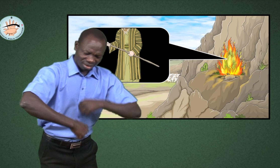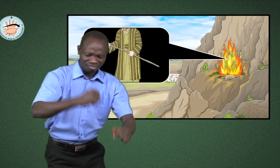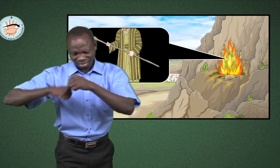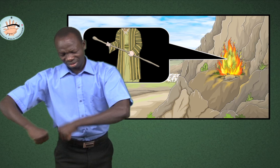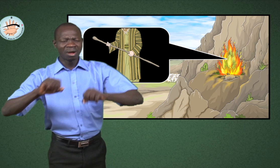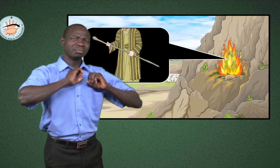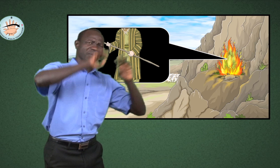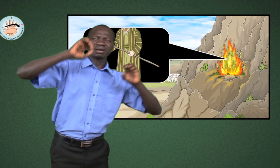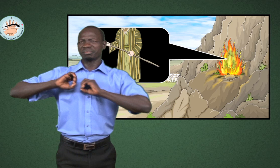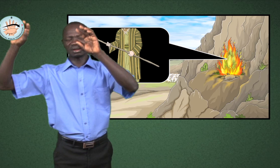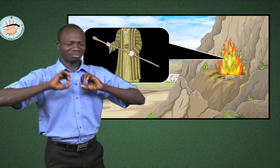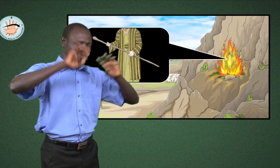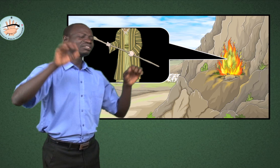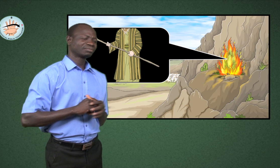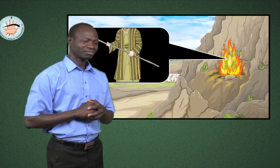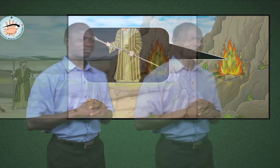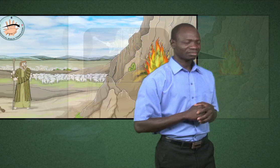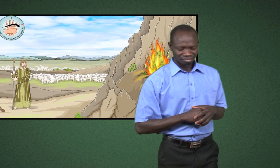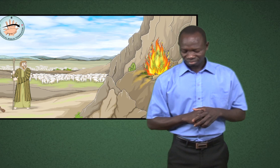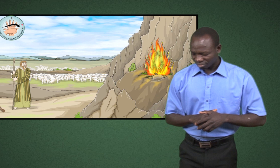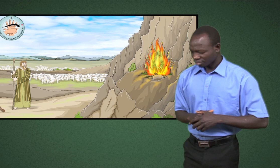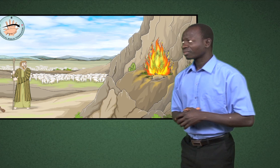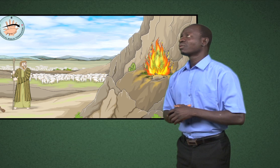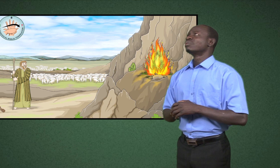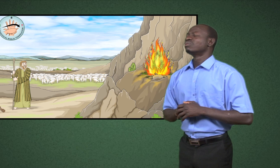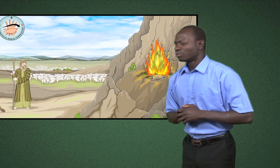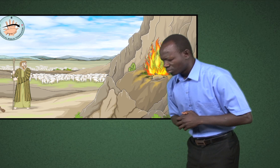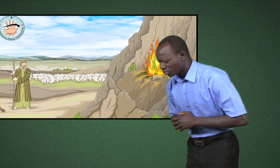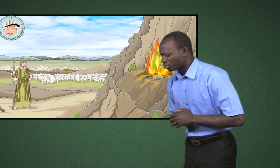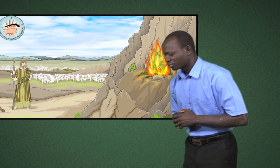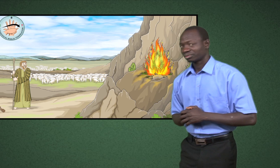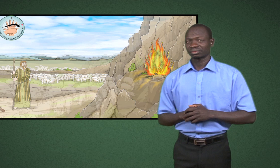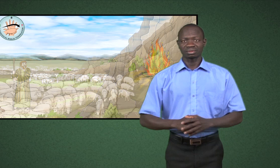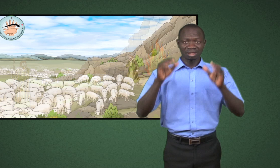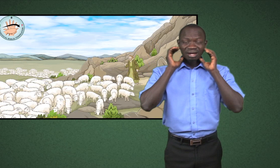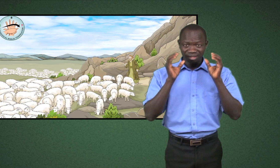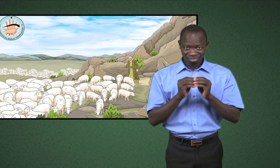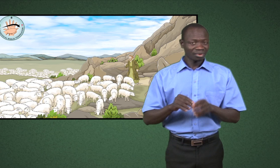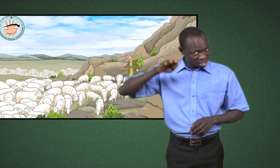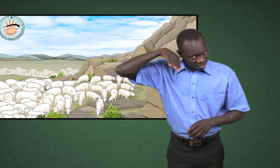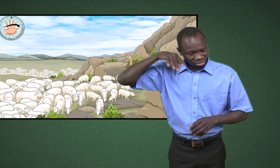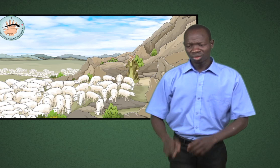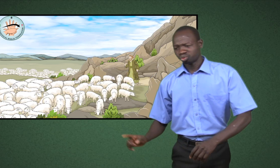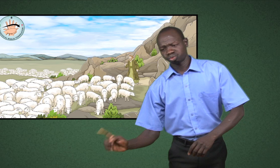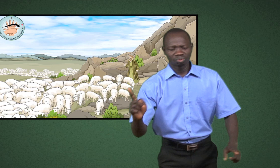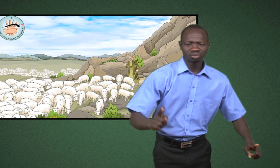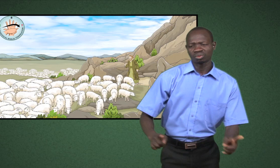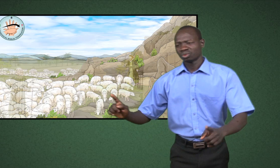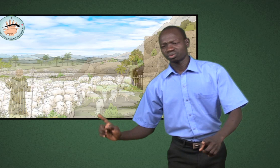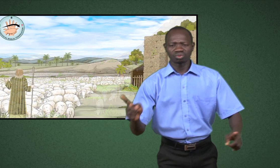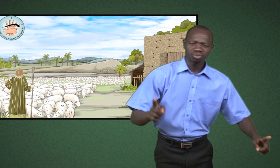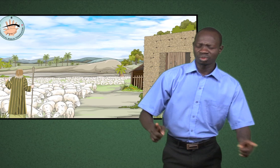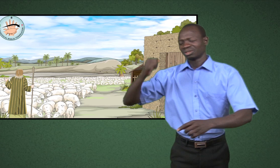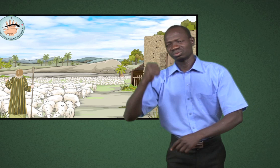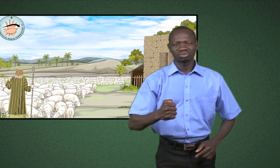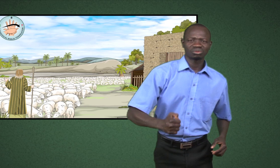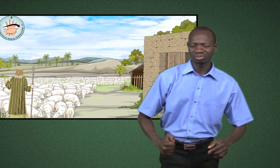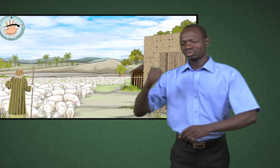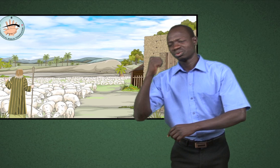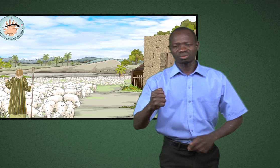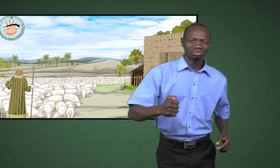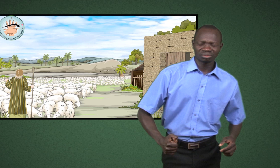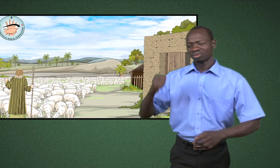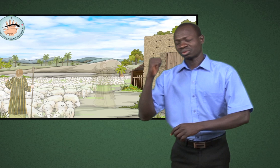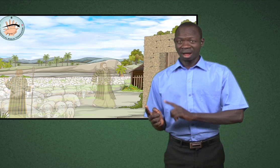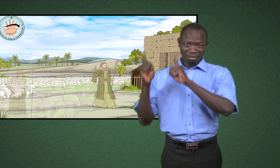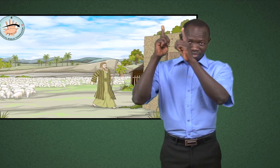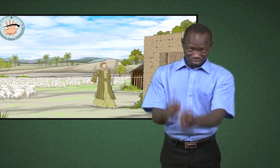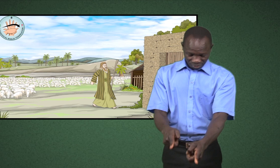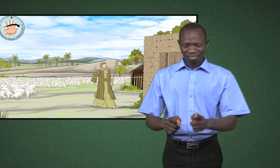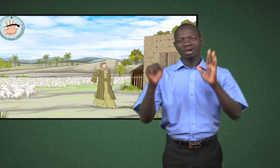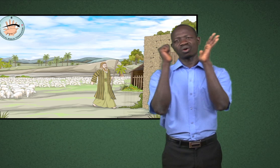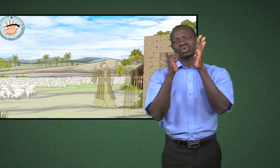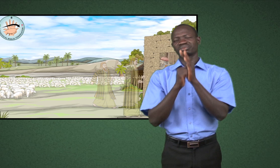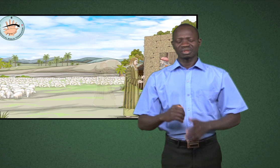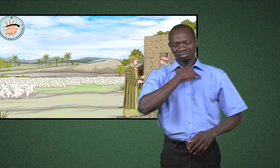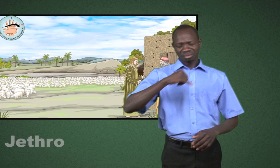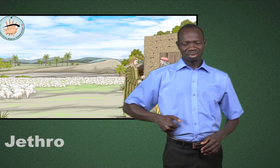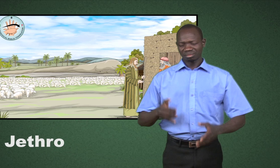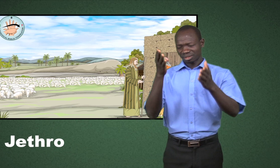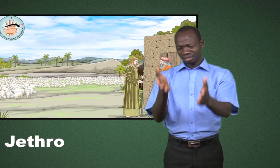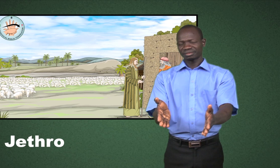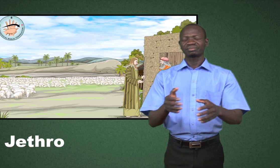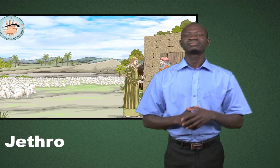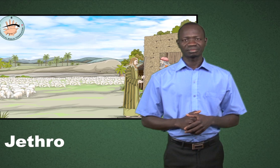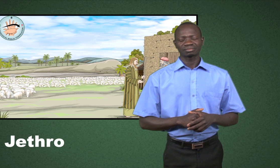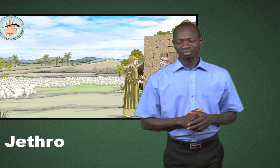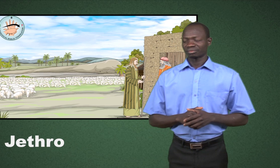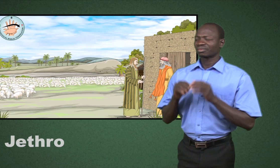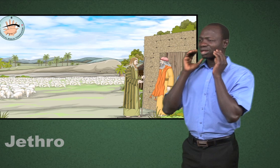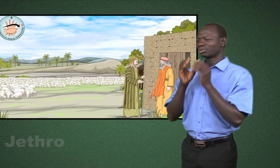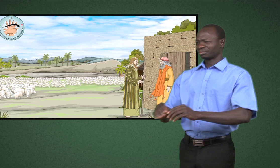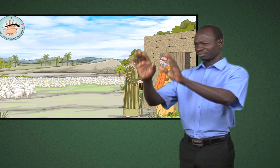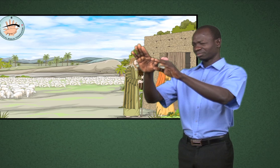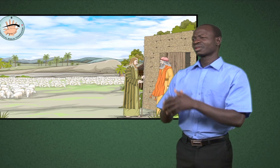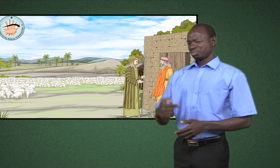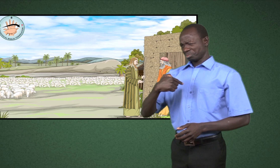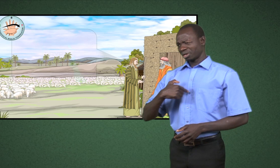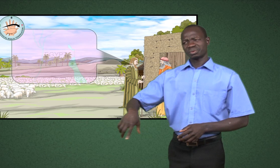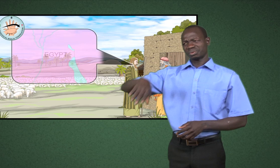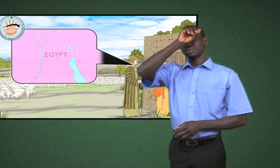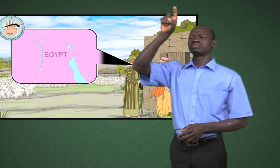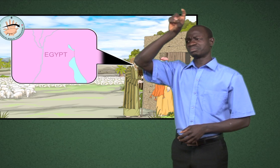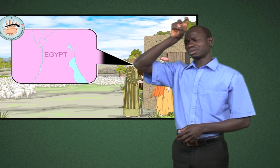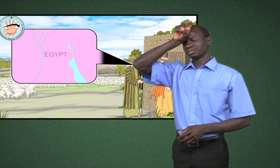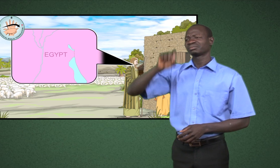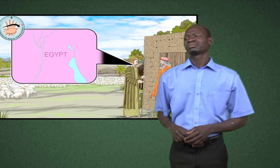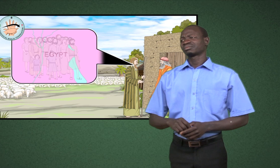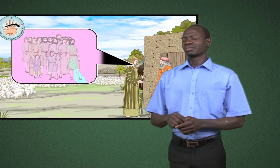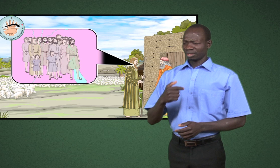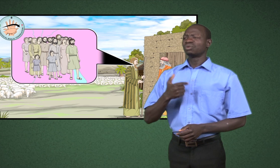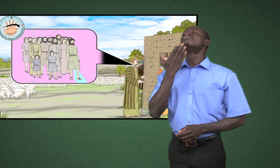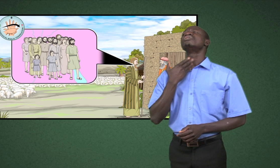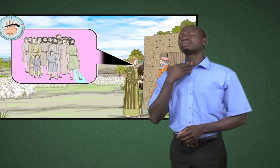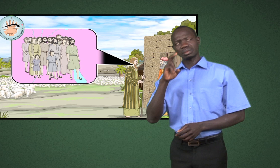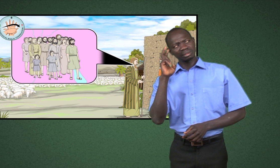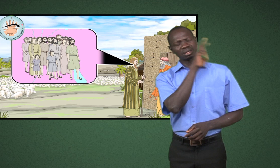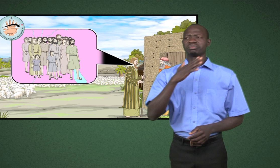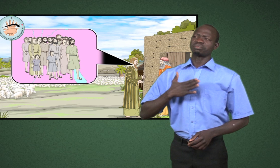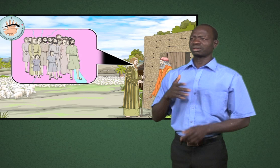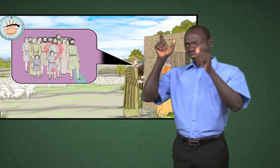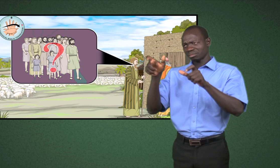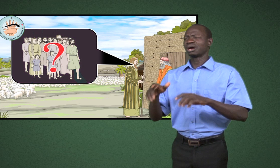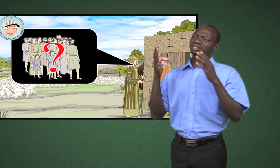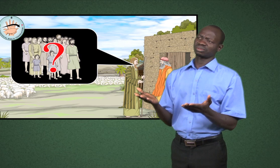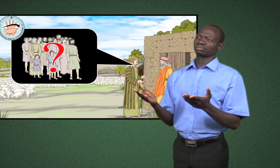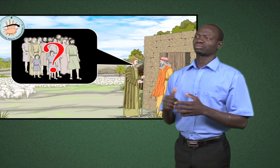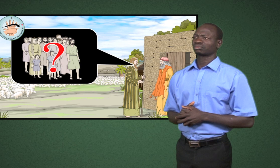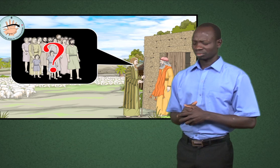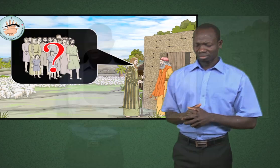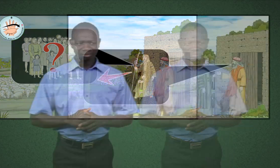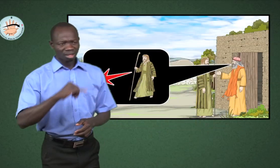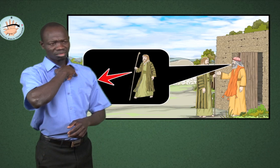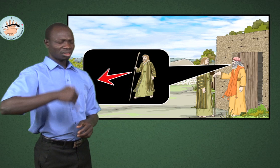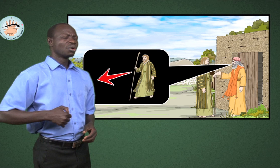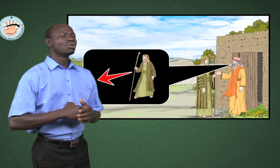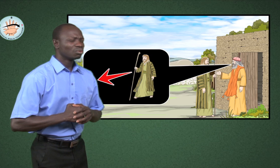Then Moses went back to his father-in-law Jethro and said to him, “Please let me return to my brothers in Egypt to see if they are still alive.”